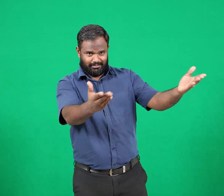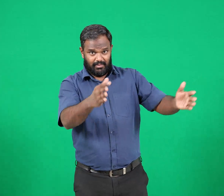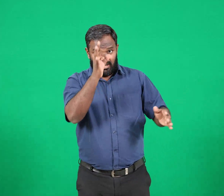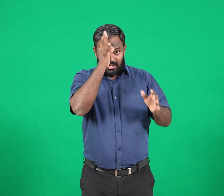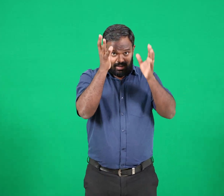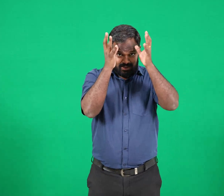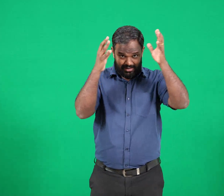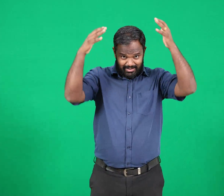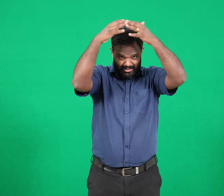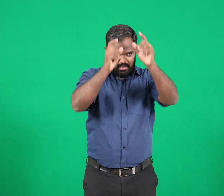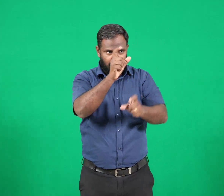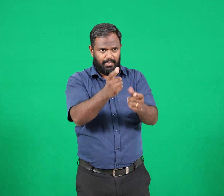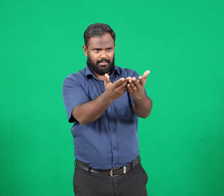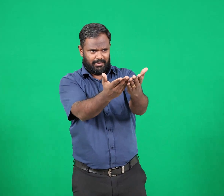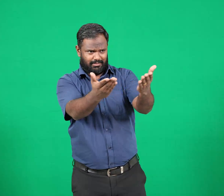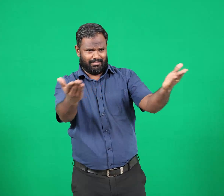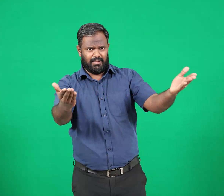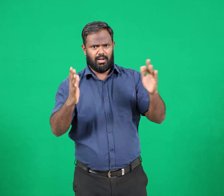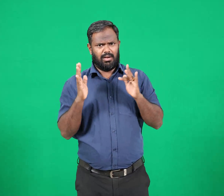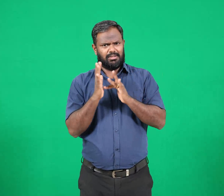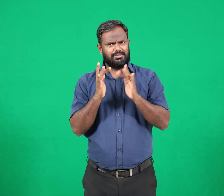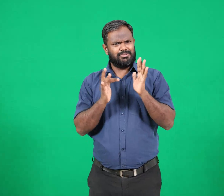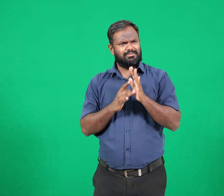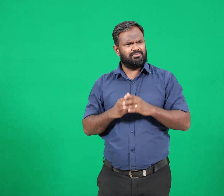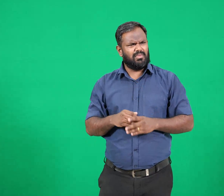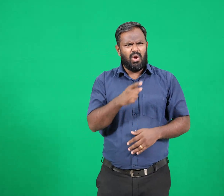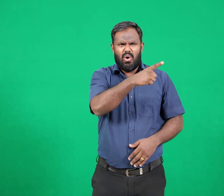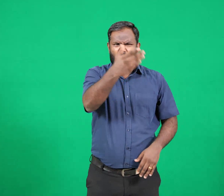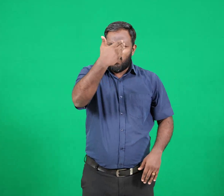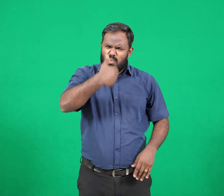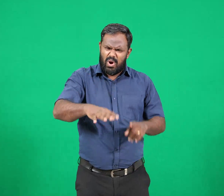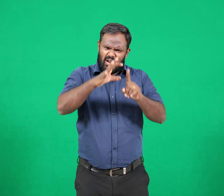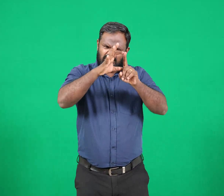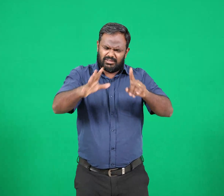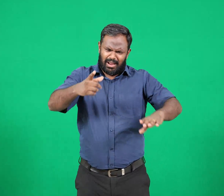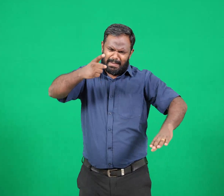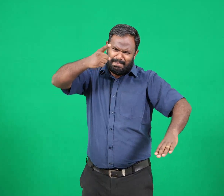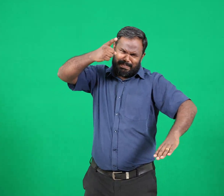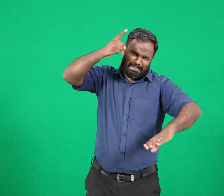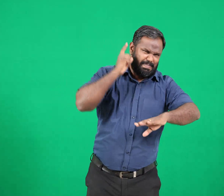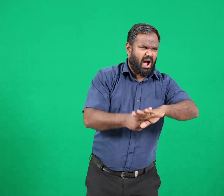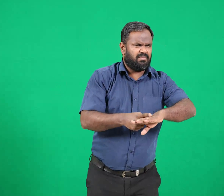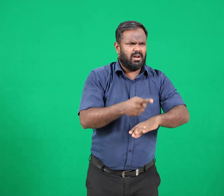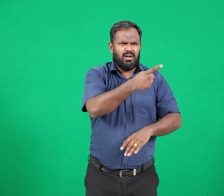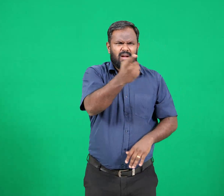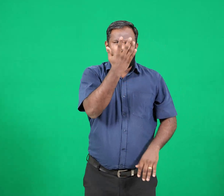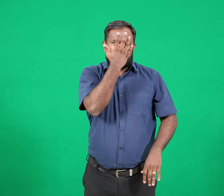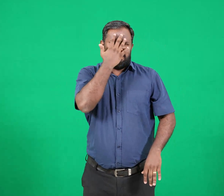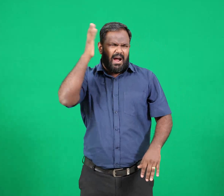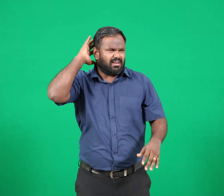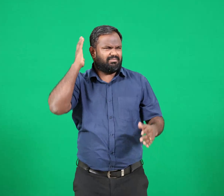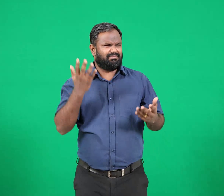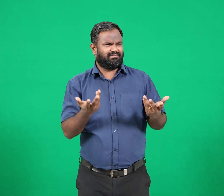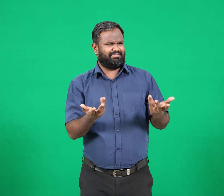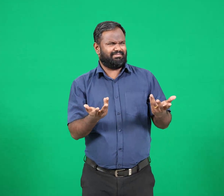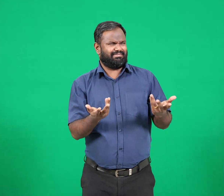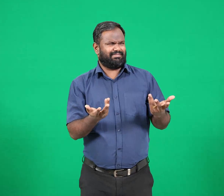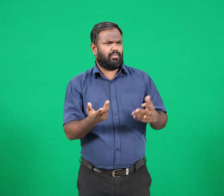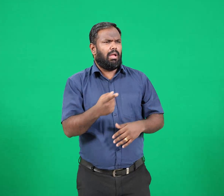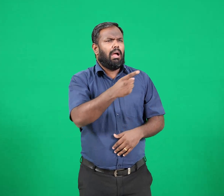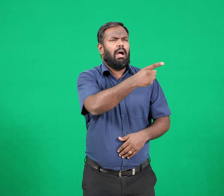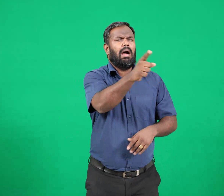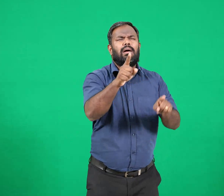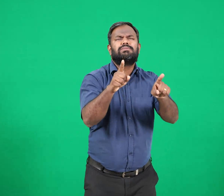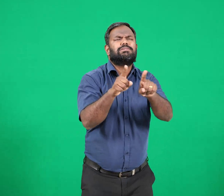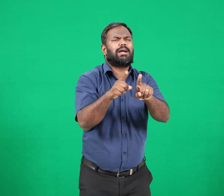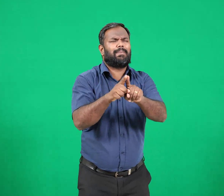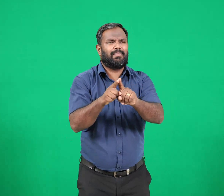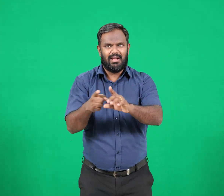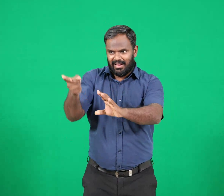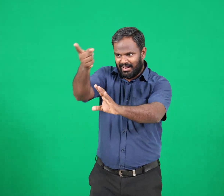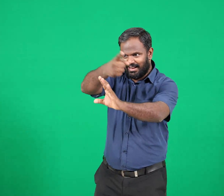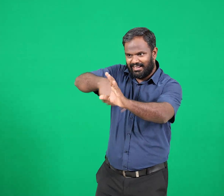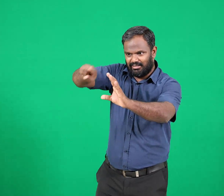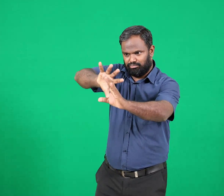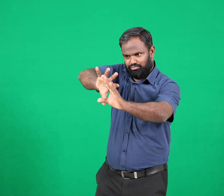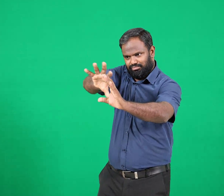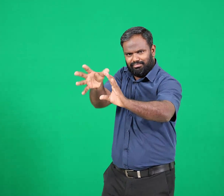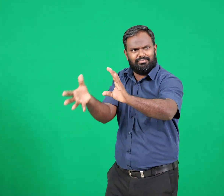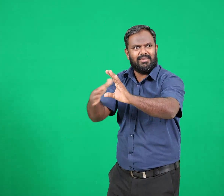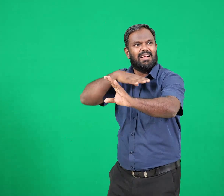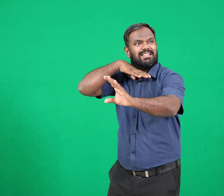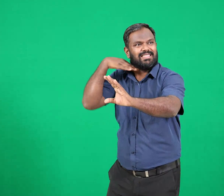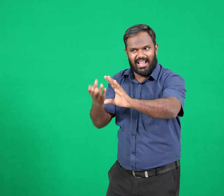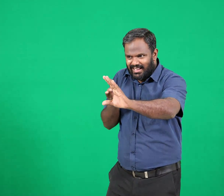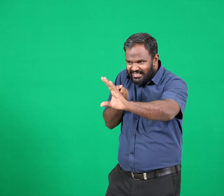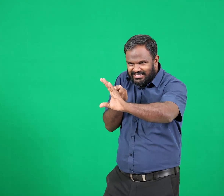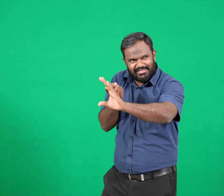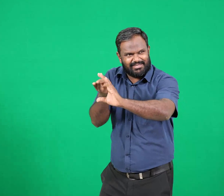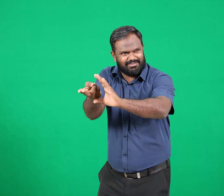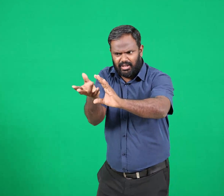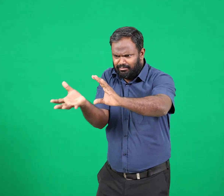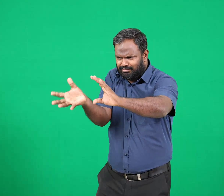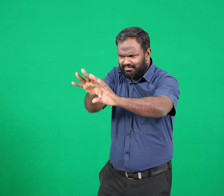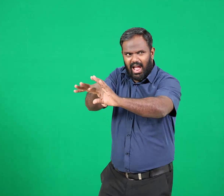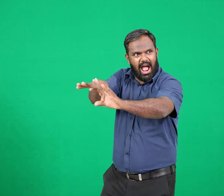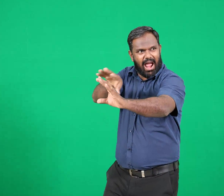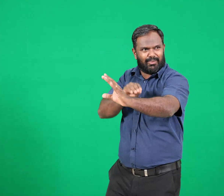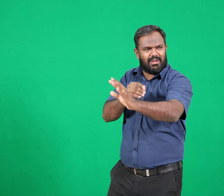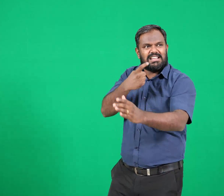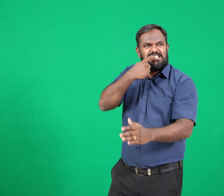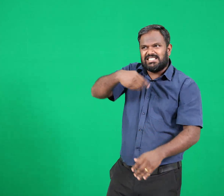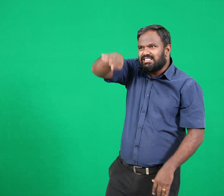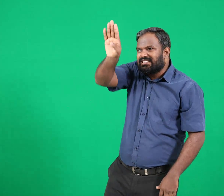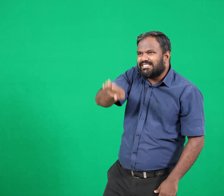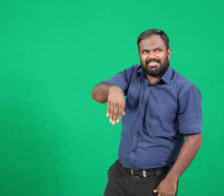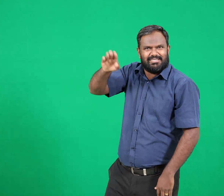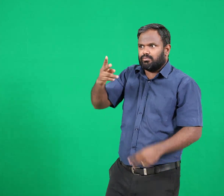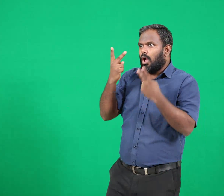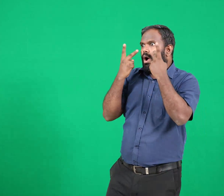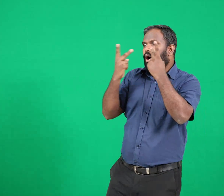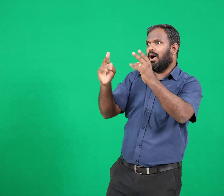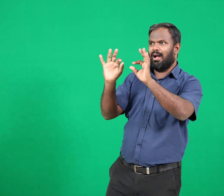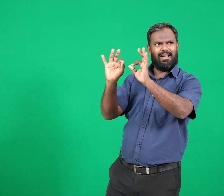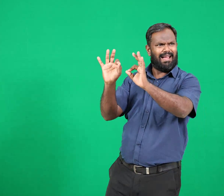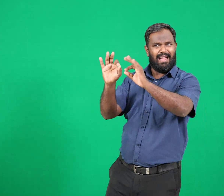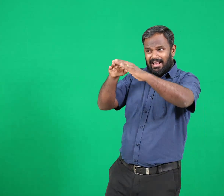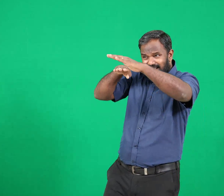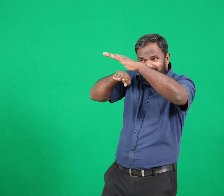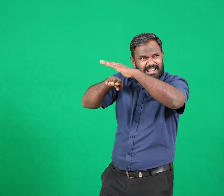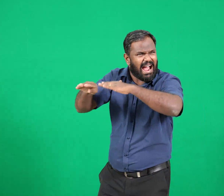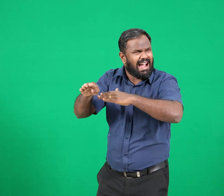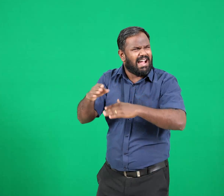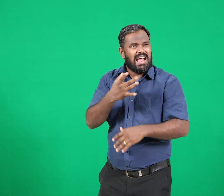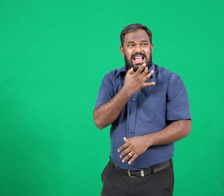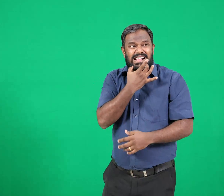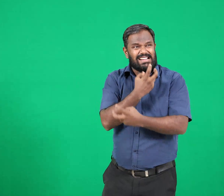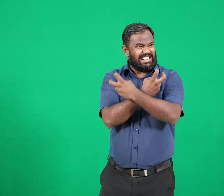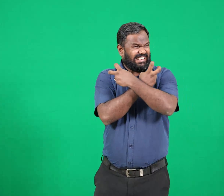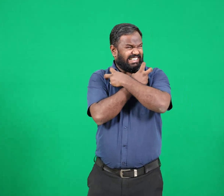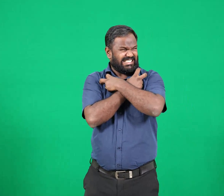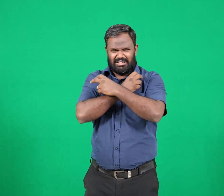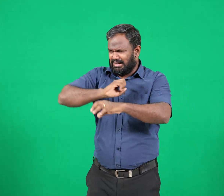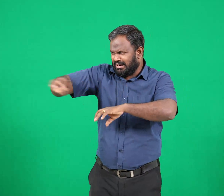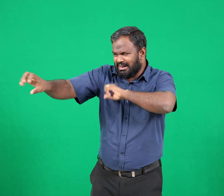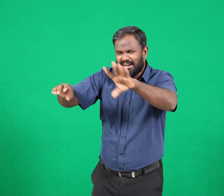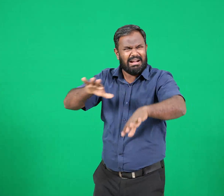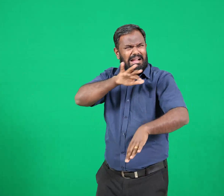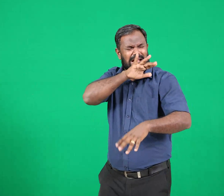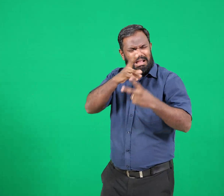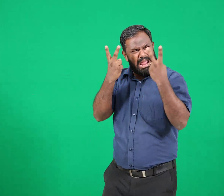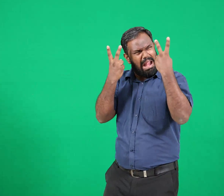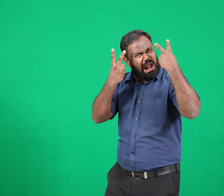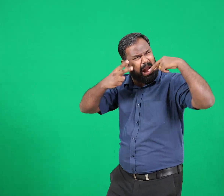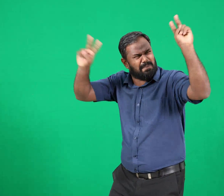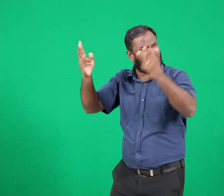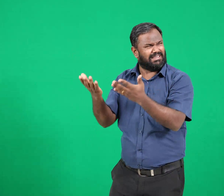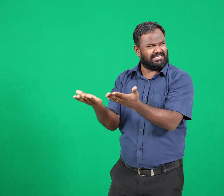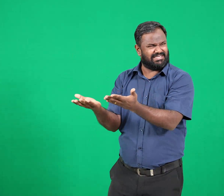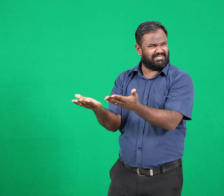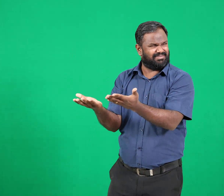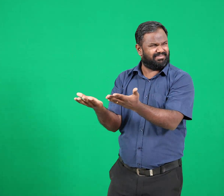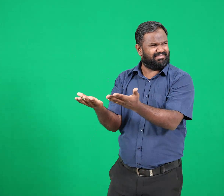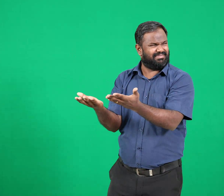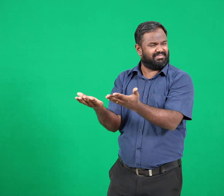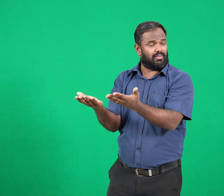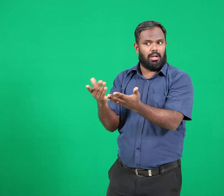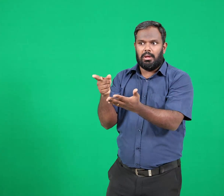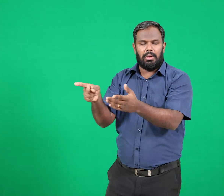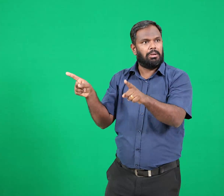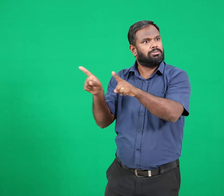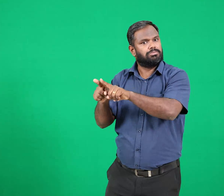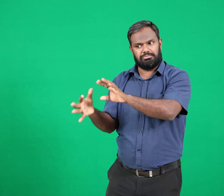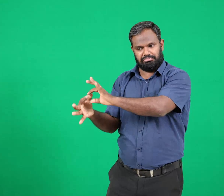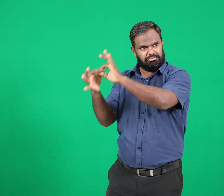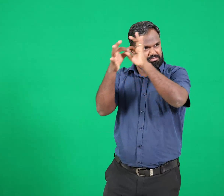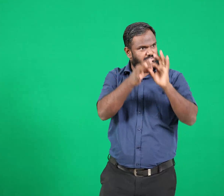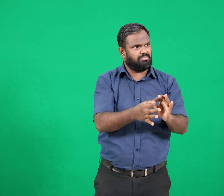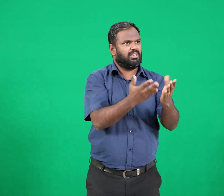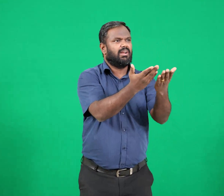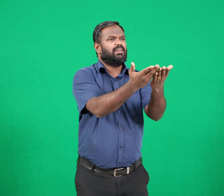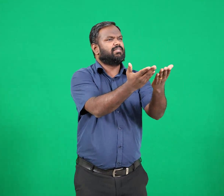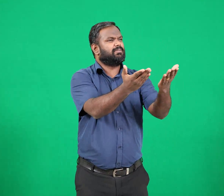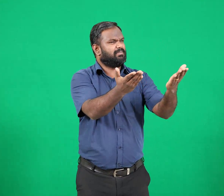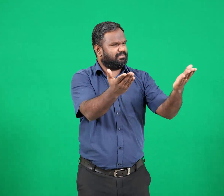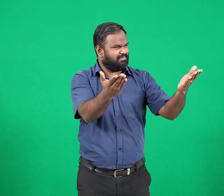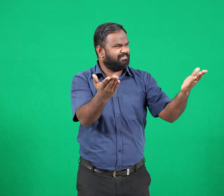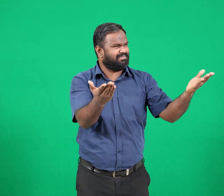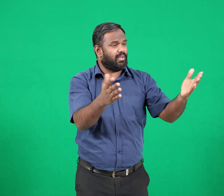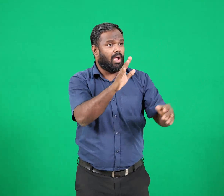You are like whitewashed tombs, which look beautiful on the outside, but on the inside are full of dead men's bones and every kind of impurity.